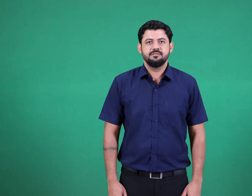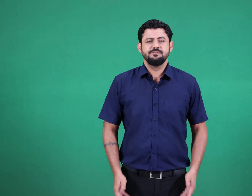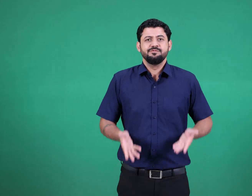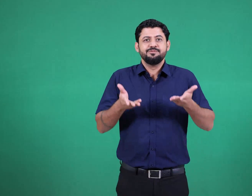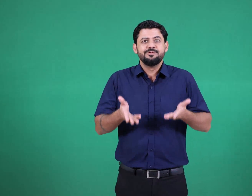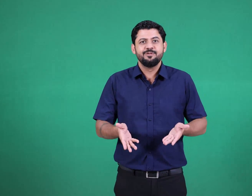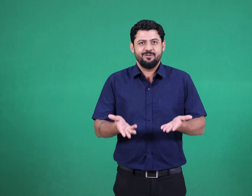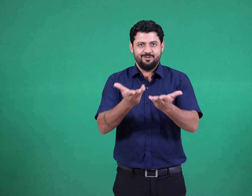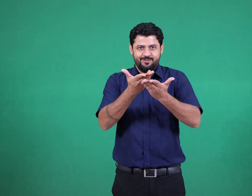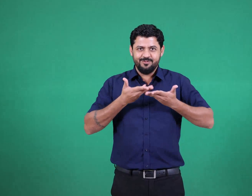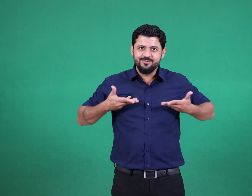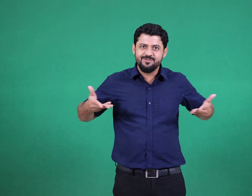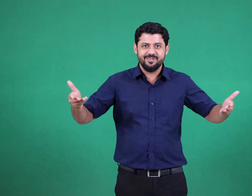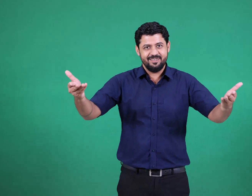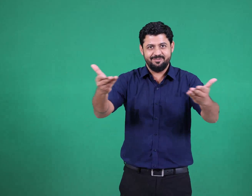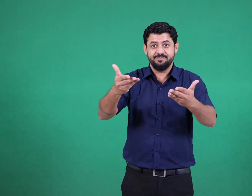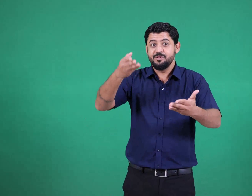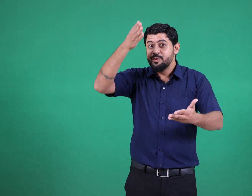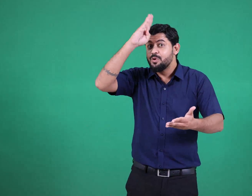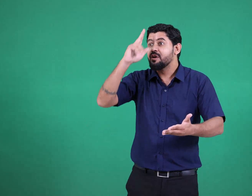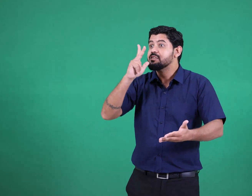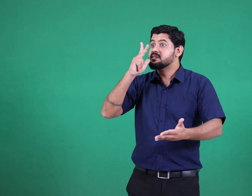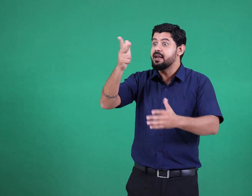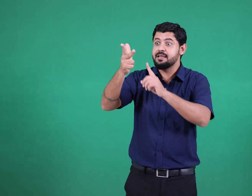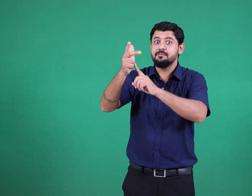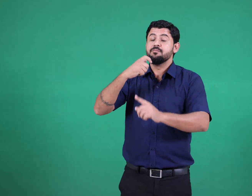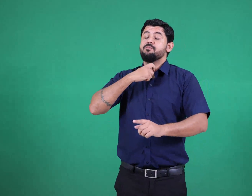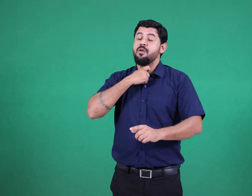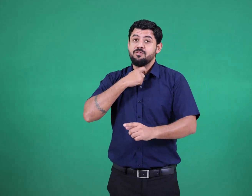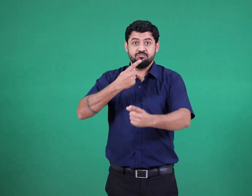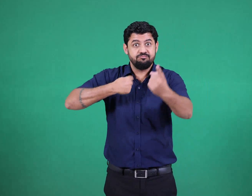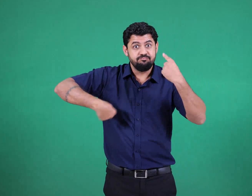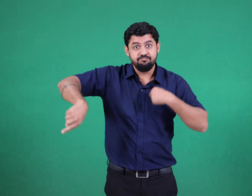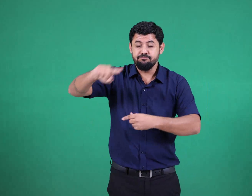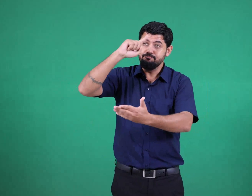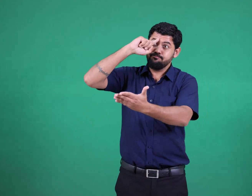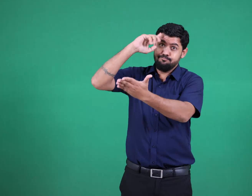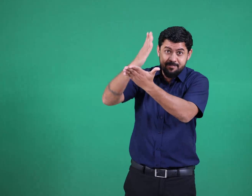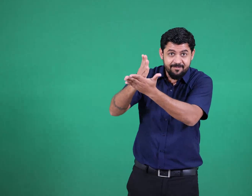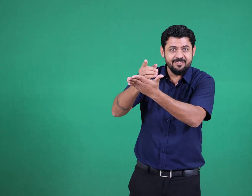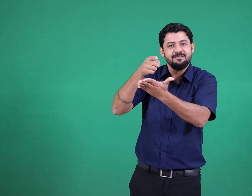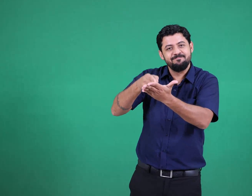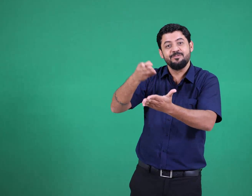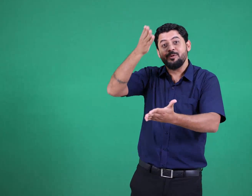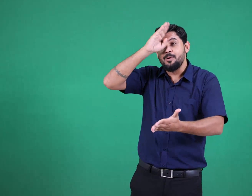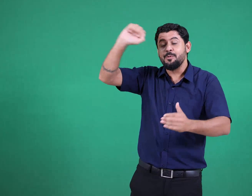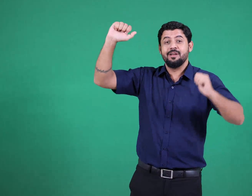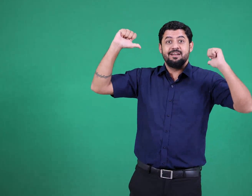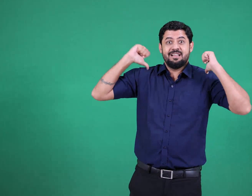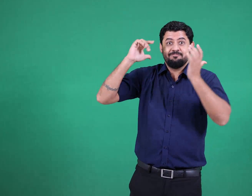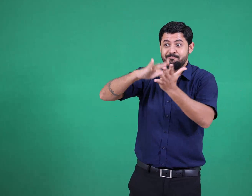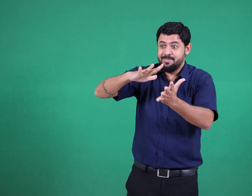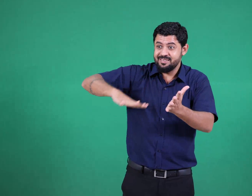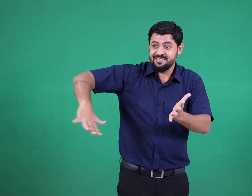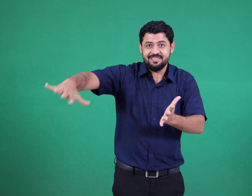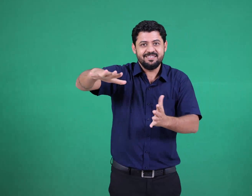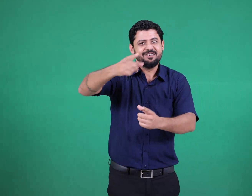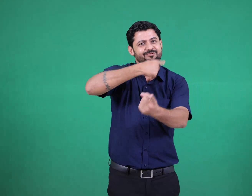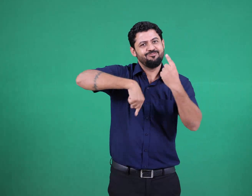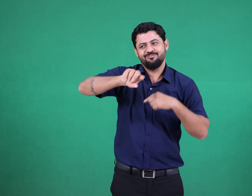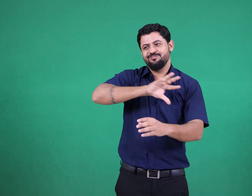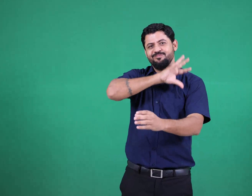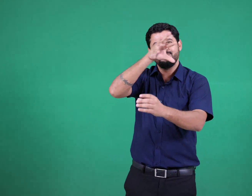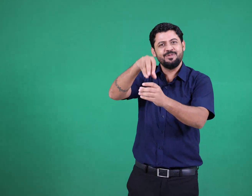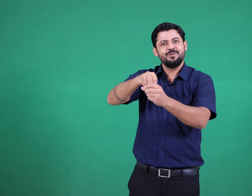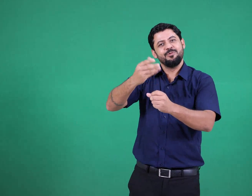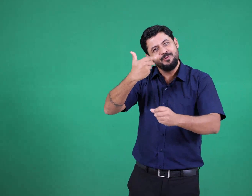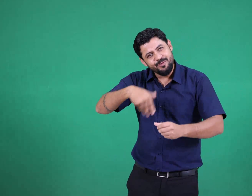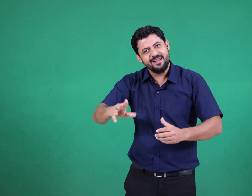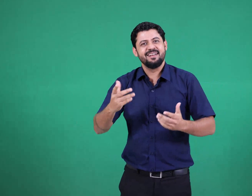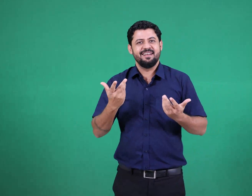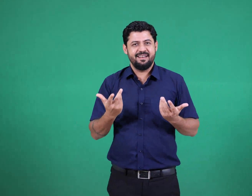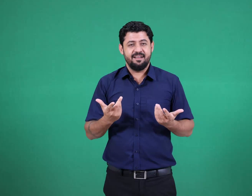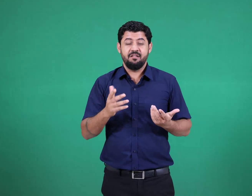Now we who have believed enter that rest.